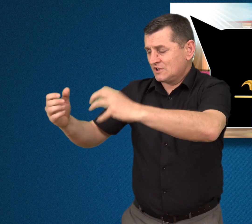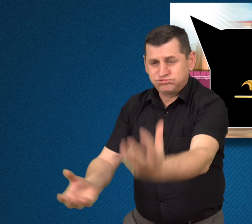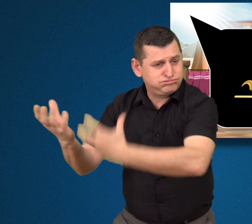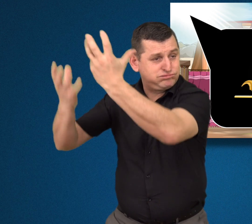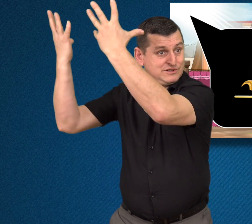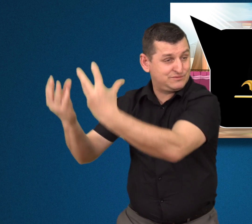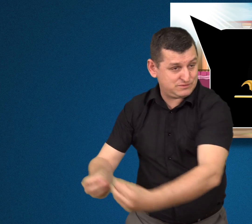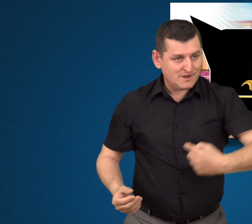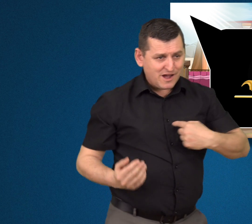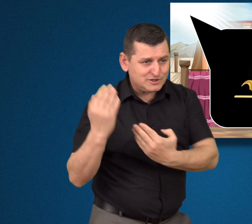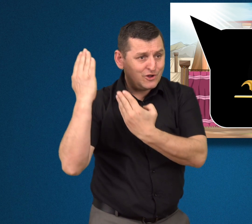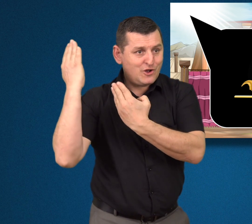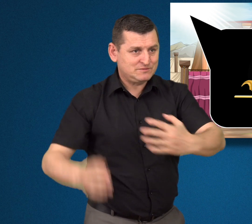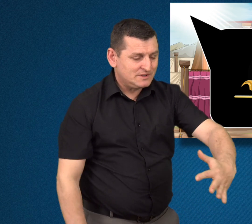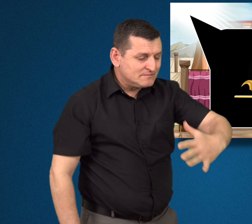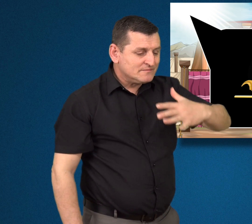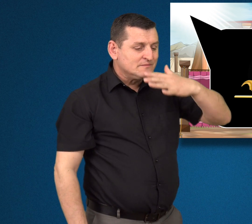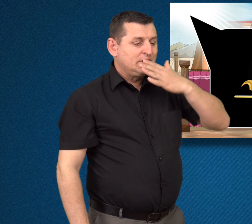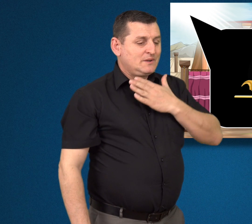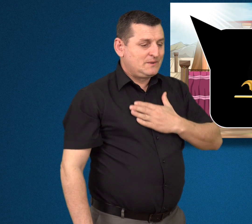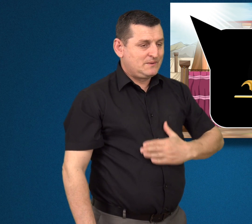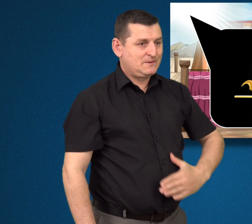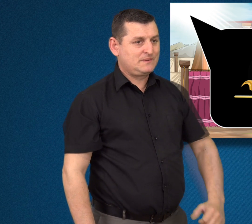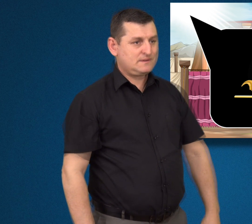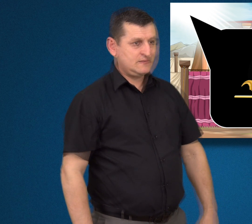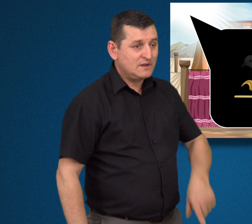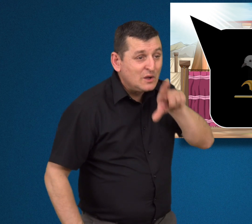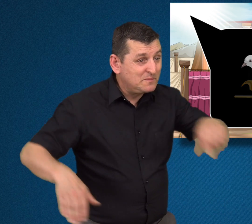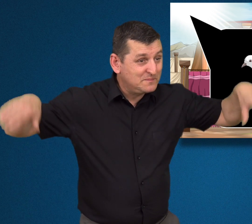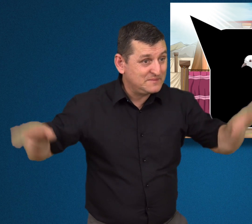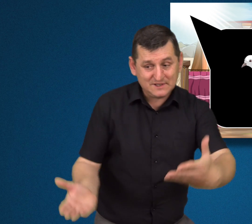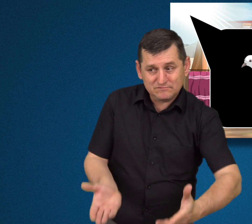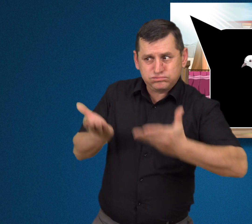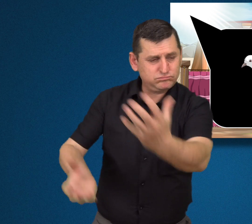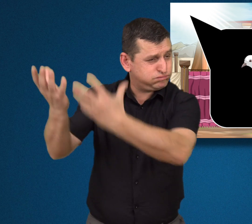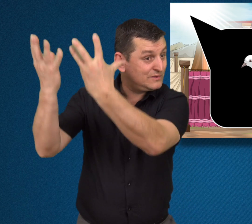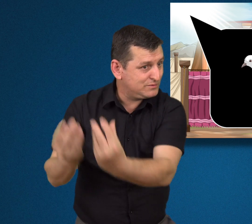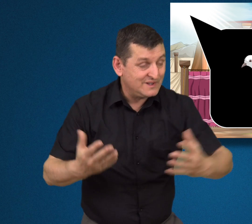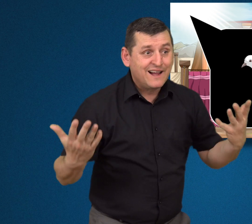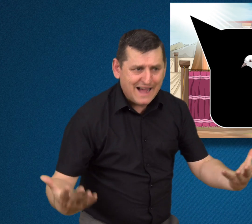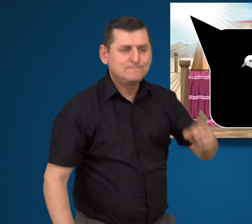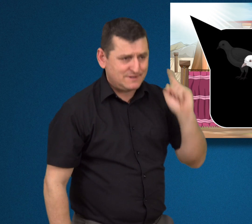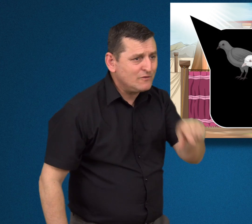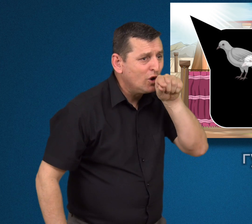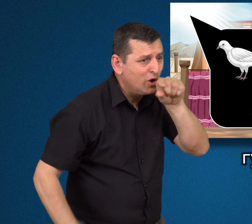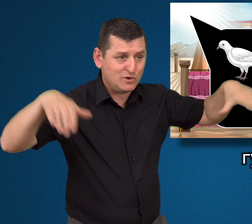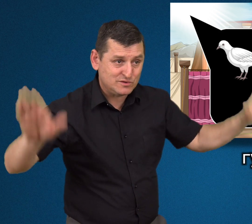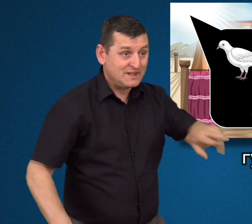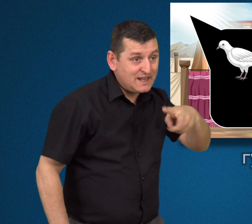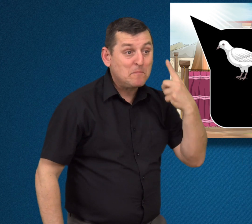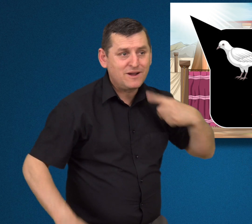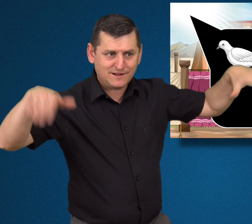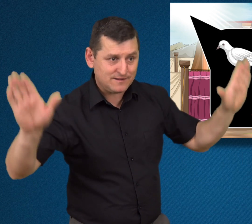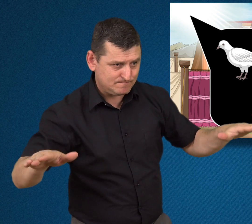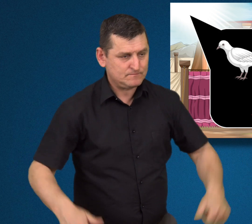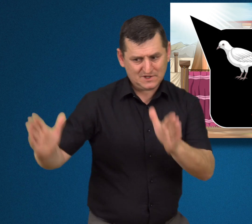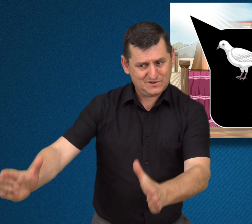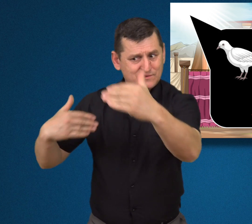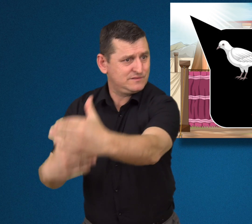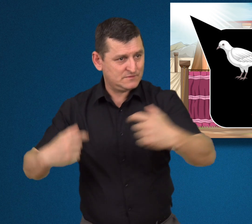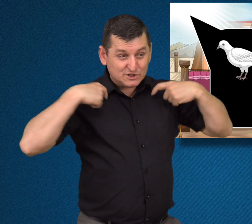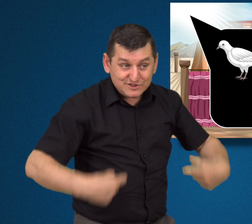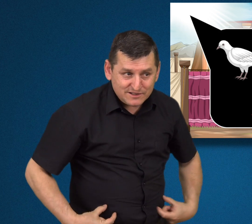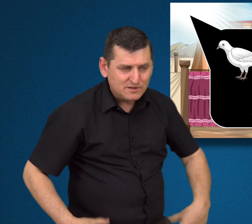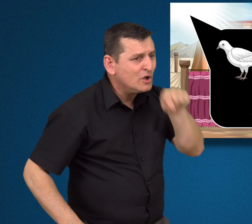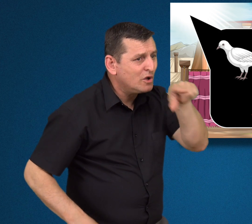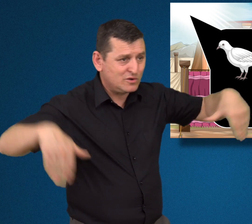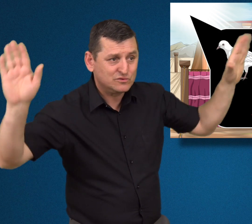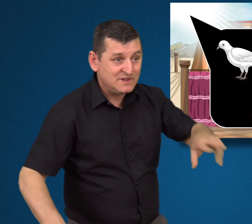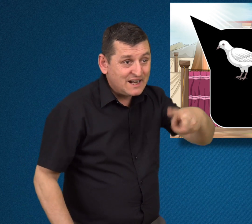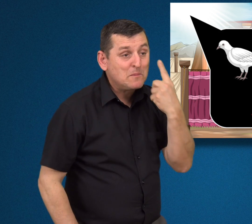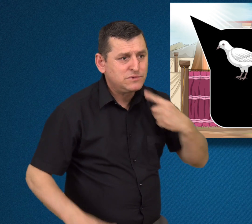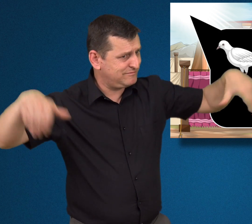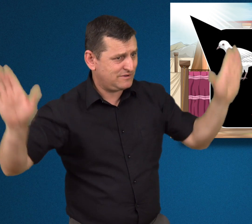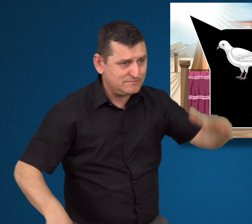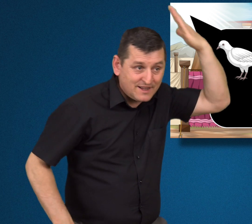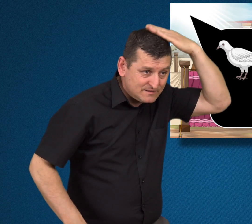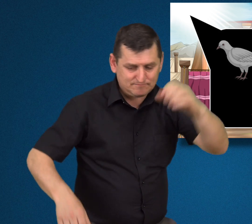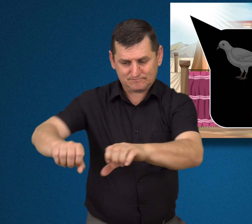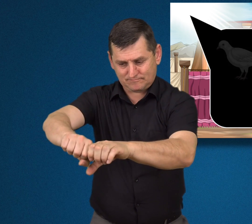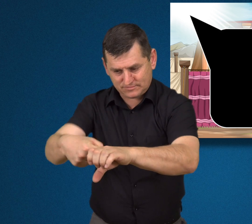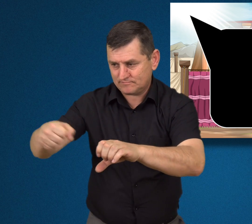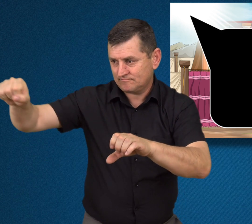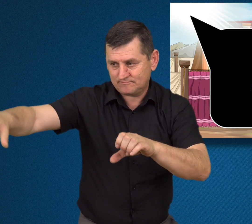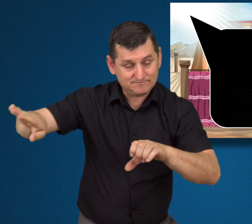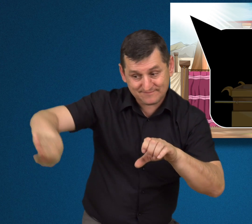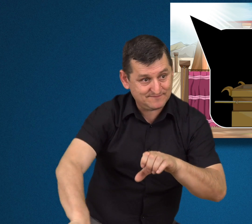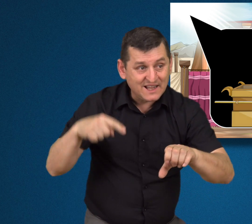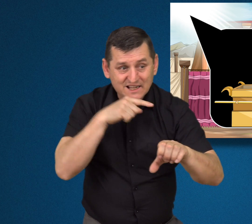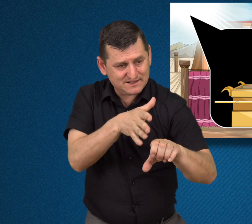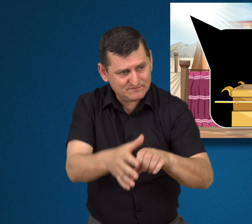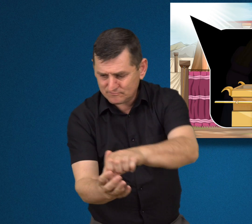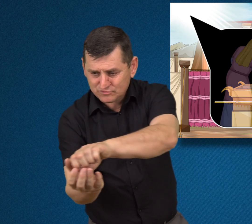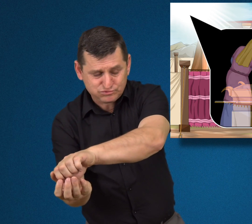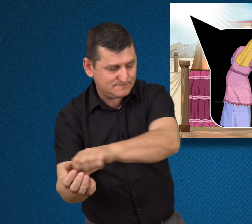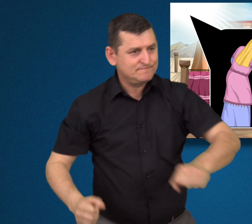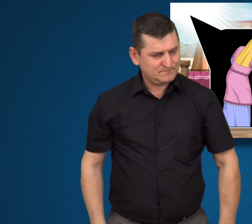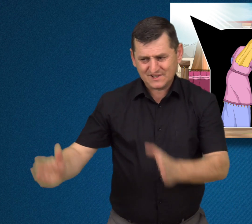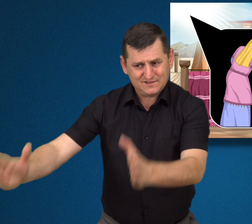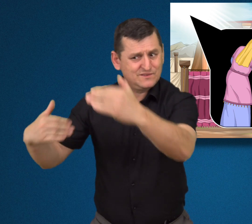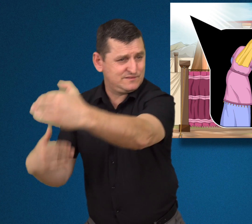it is a burnt offering, an offering made by fire, a pleasing aroma to the LORD. If, instead, one’s offering to the LORD is a burnt offering of birds, he is to present a turtledove or a young pigeon. Then the priest shall bring it to the altar, twist off its head, and burn it on the altar;